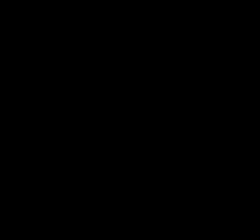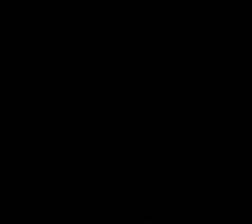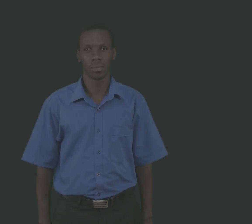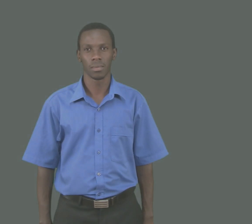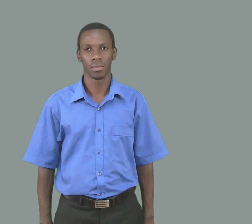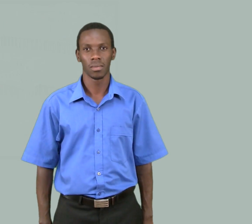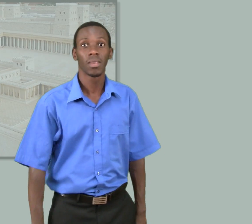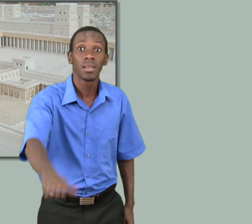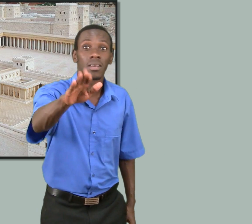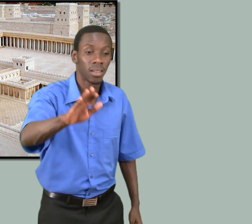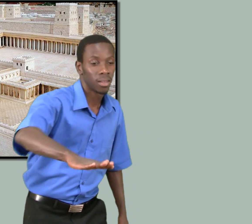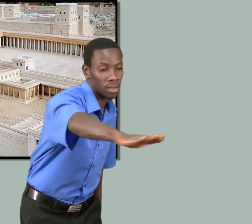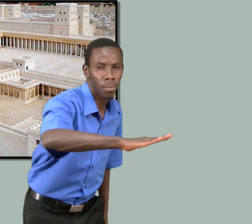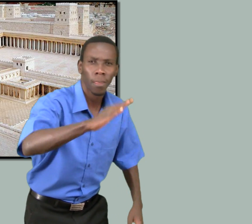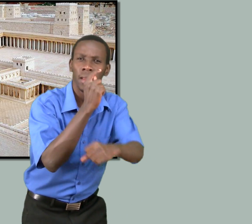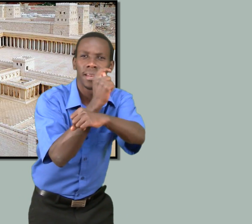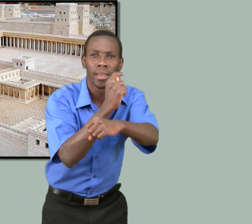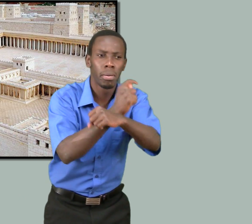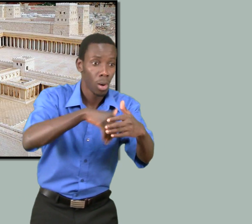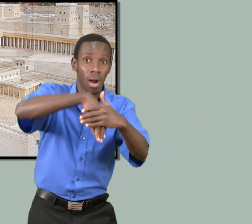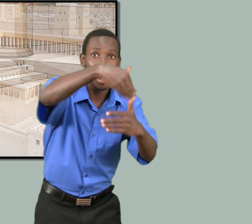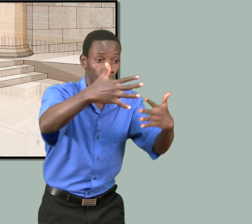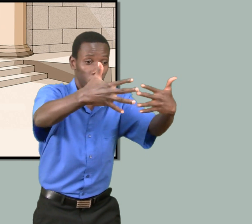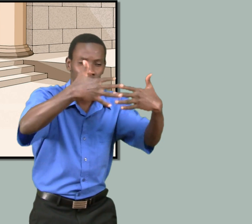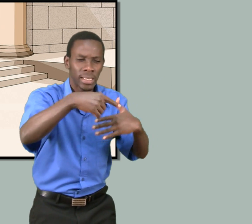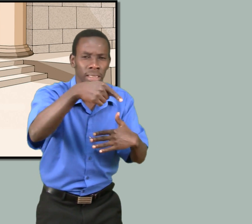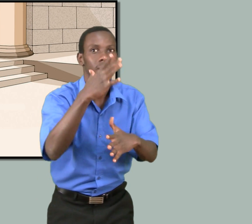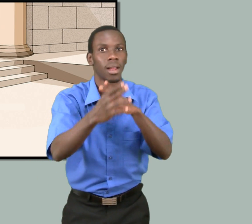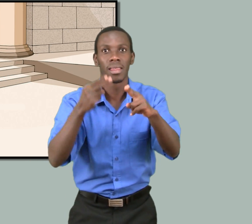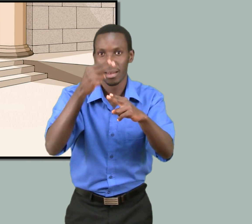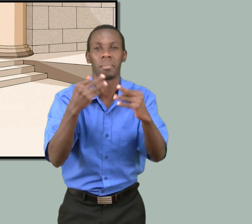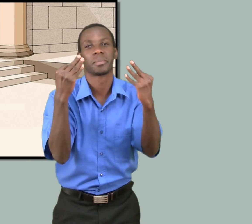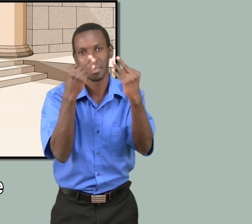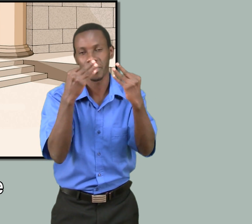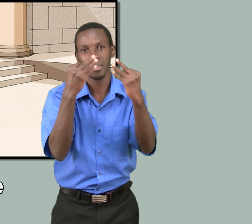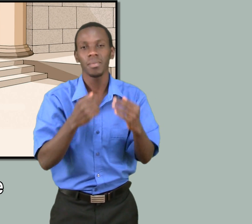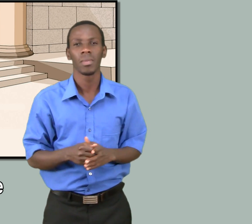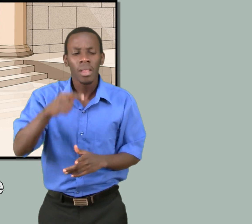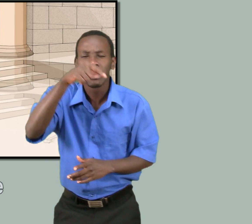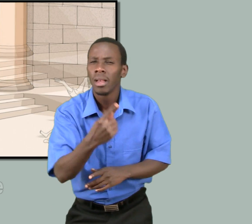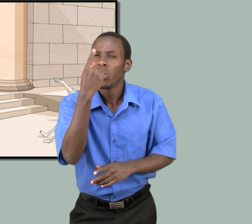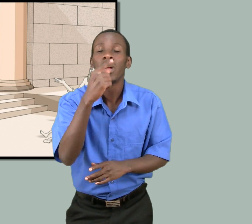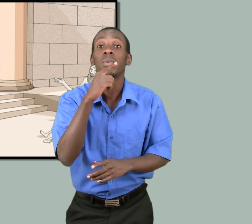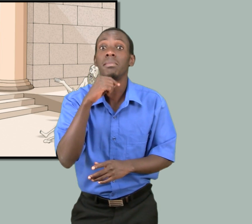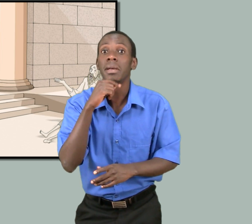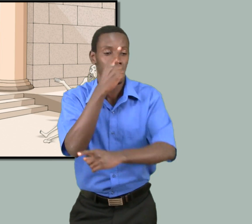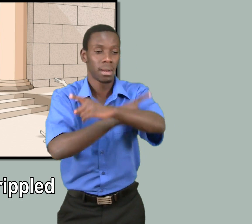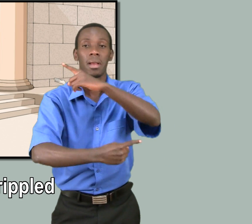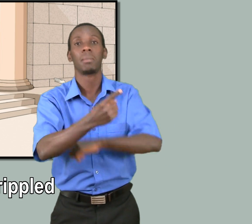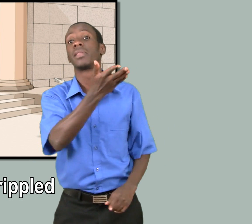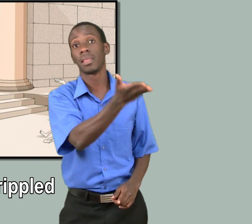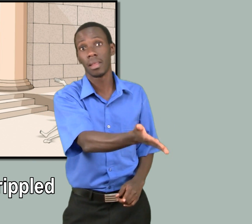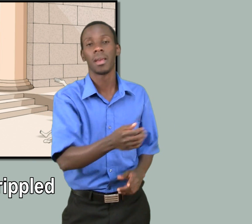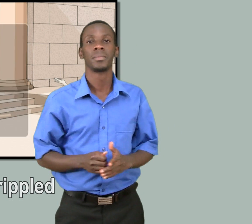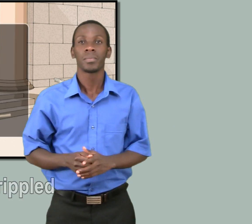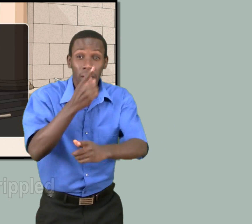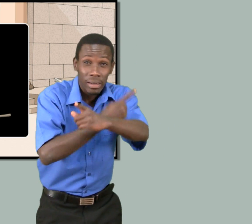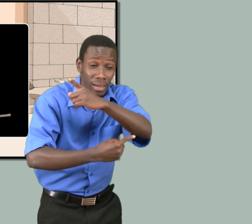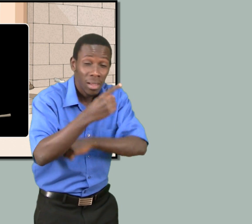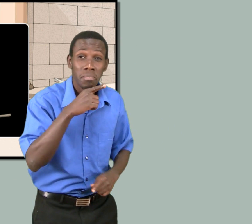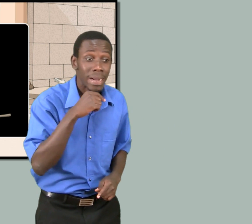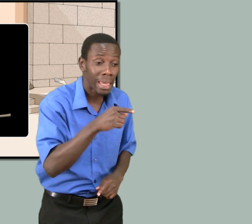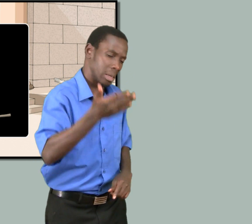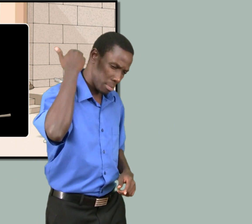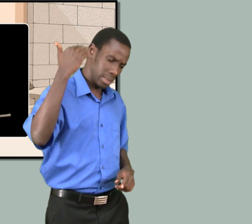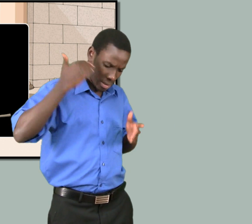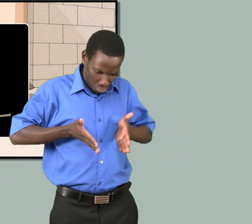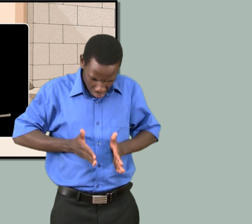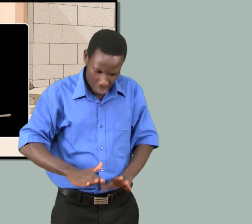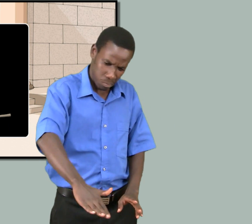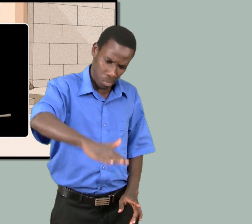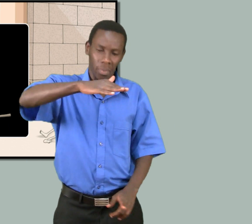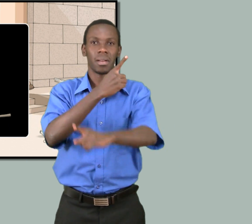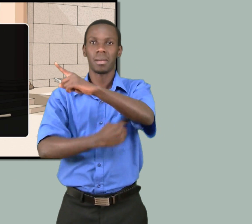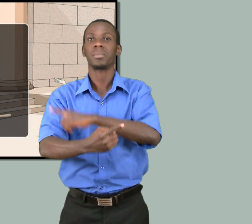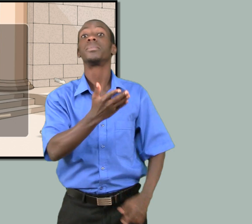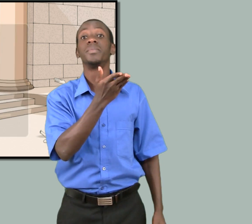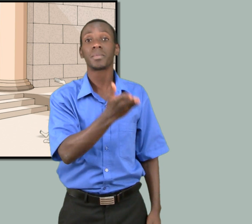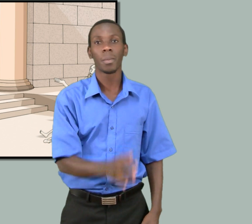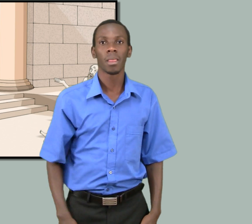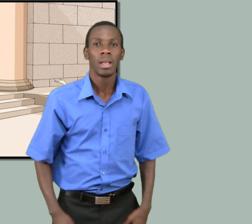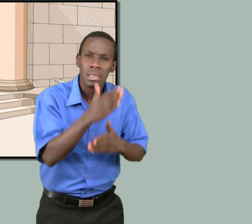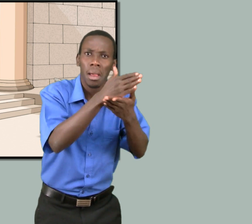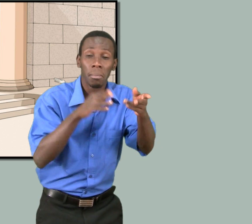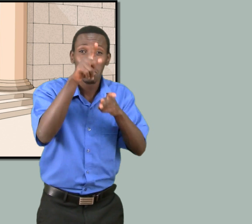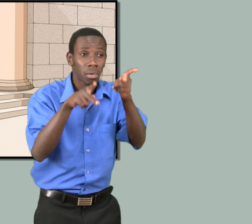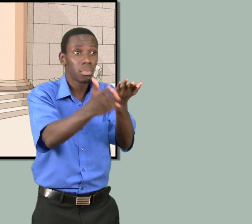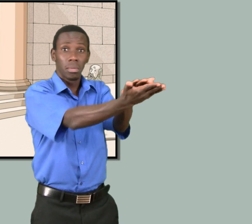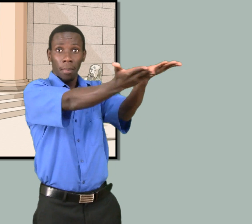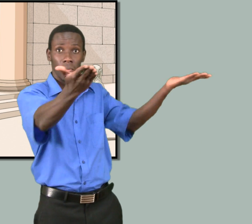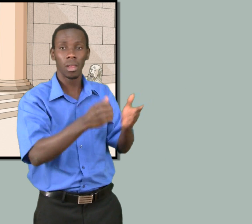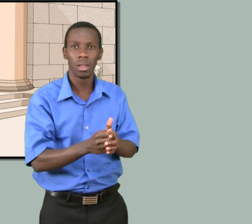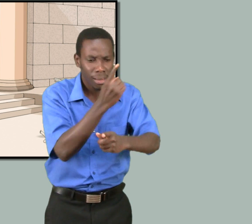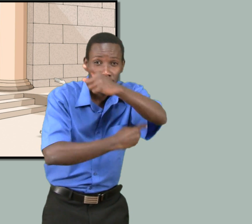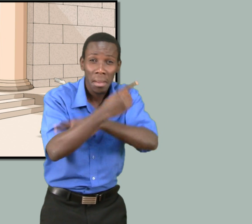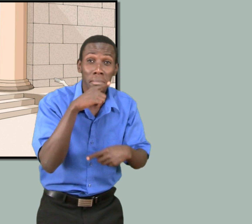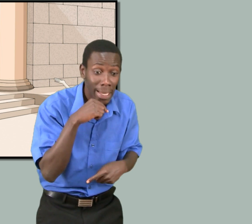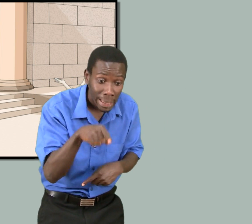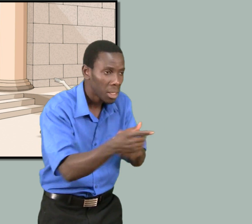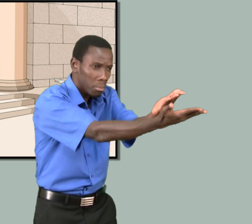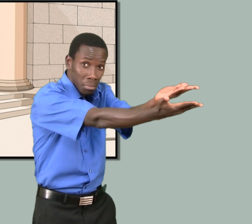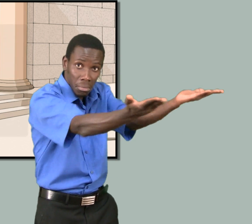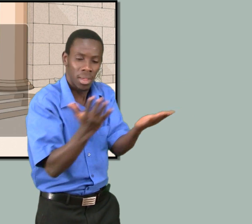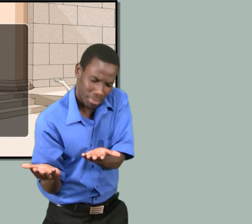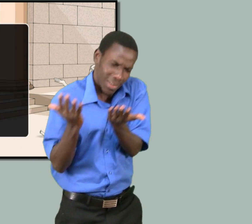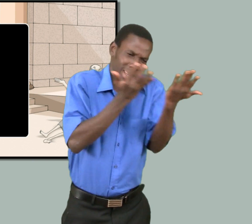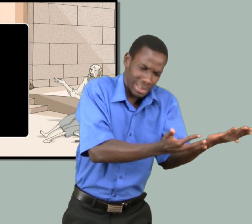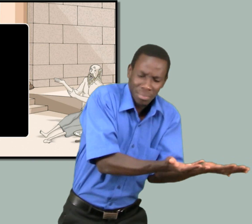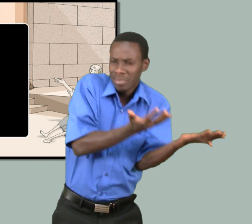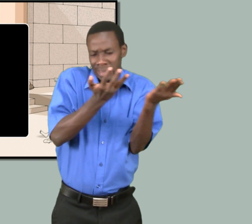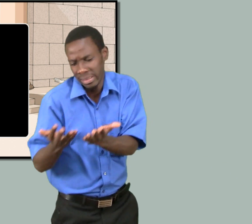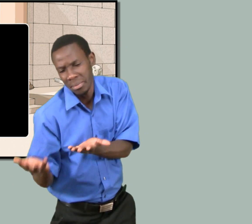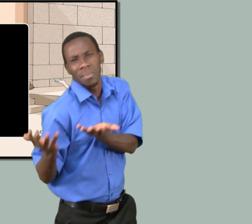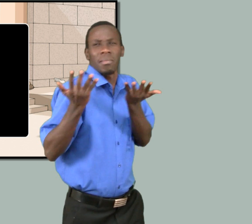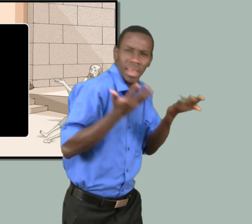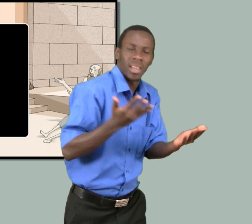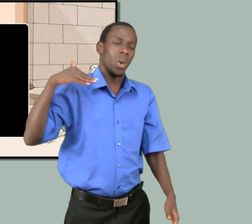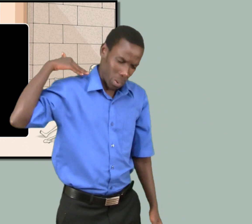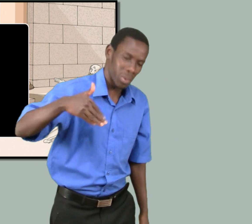One afternoon Peter and John were going up to the temple at the hour of prayer, the ninth hour.